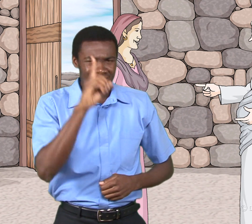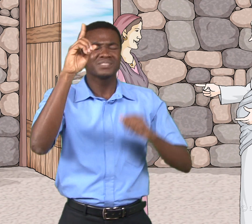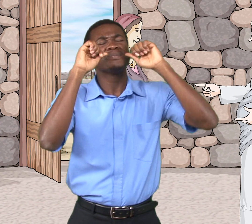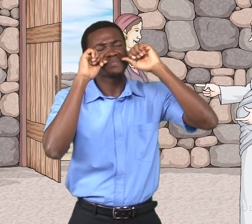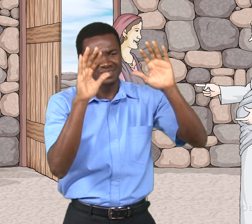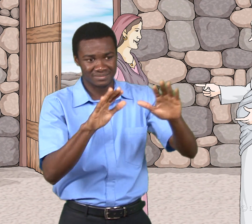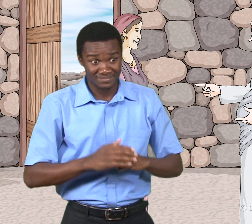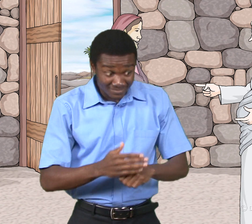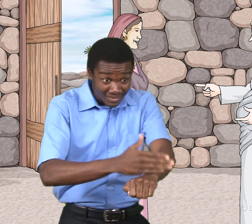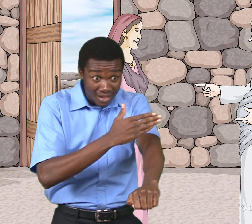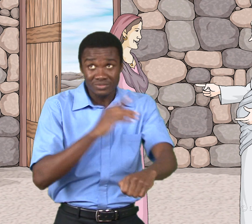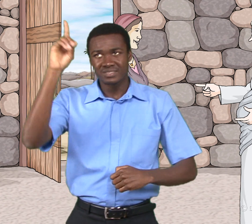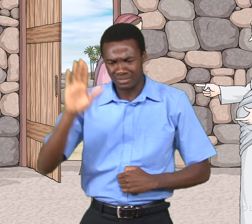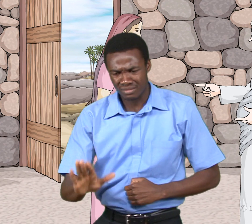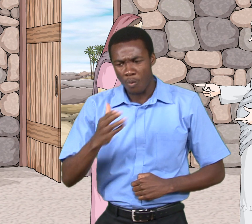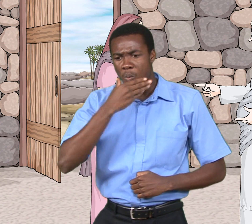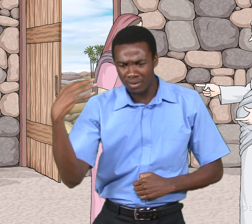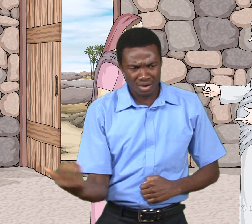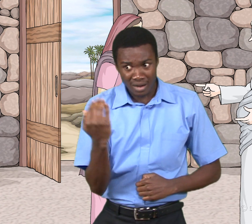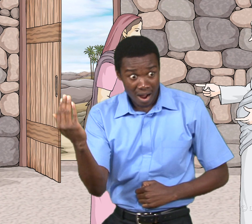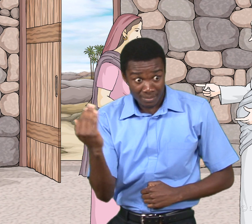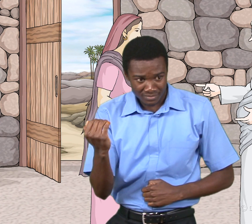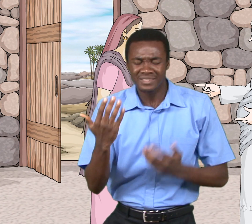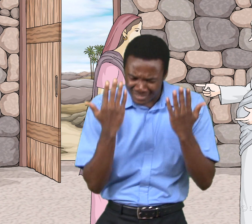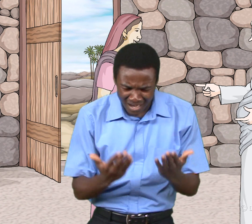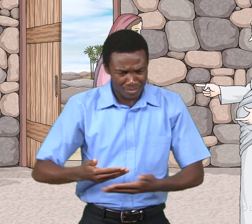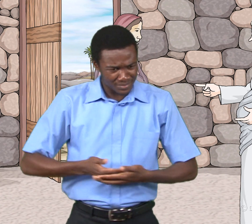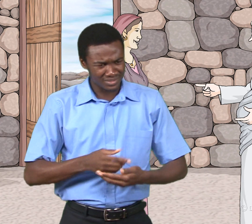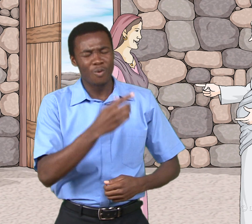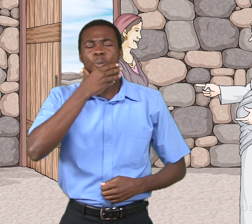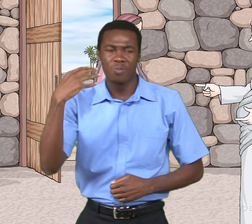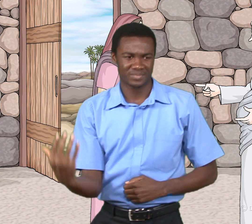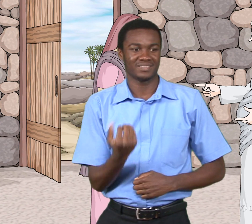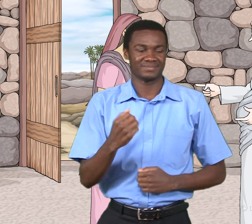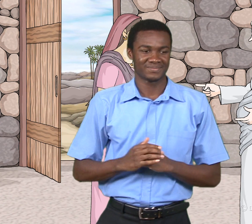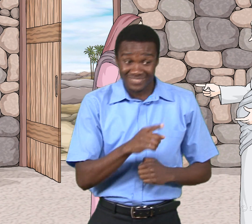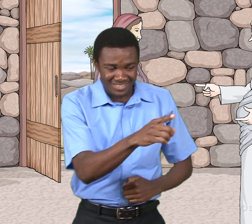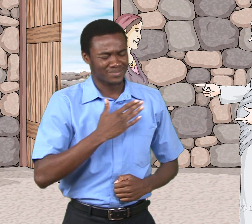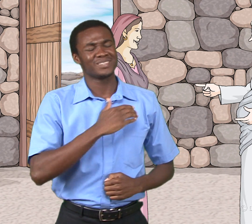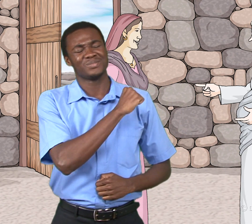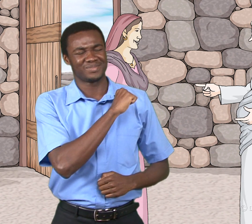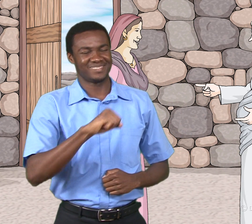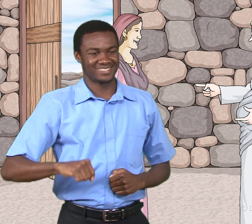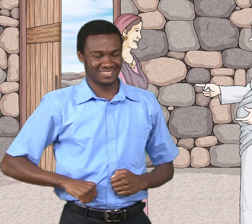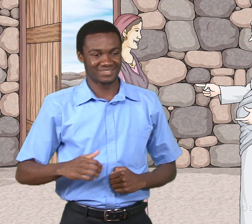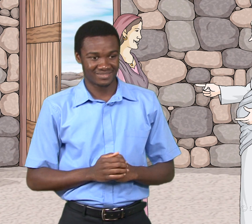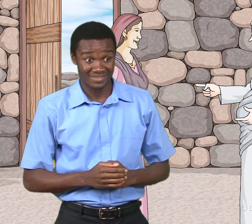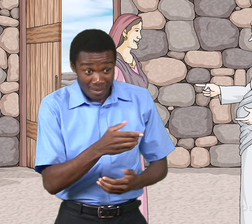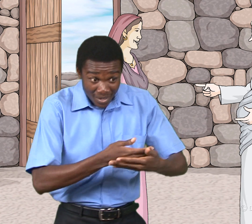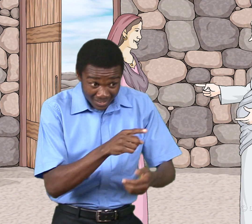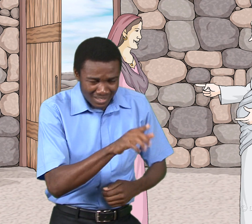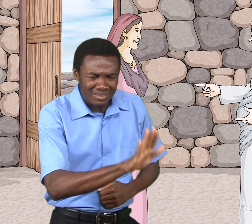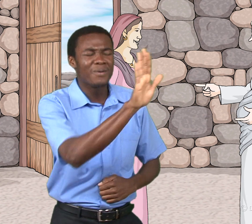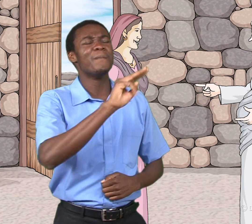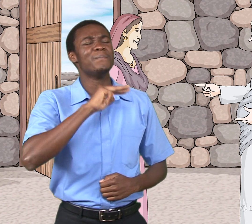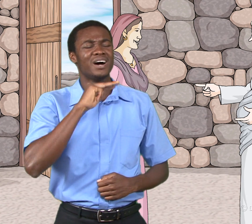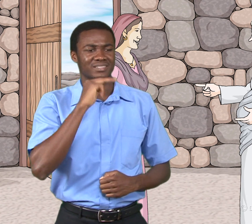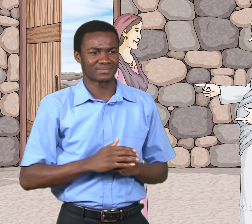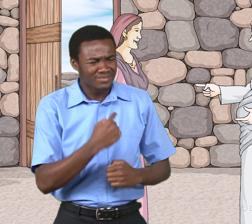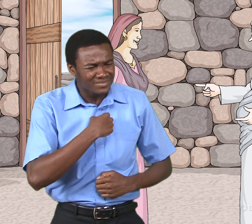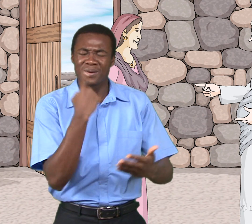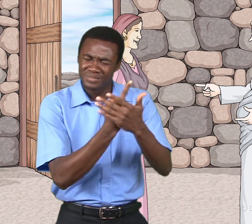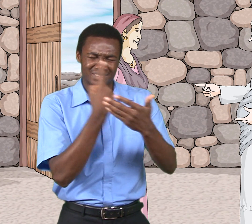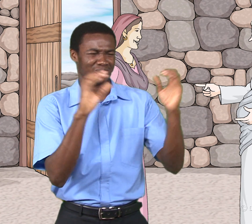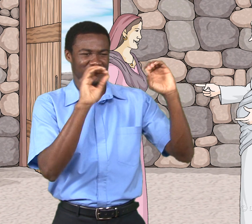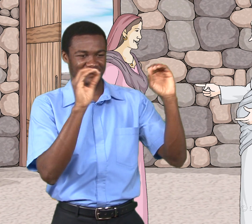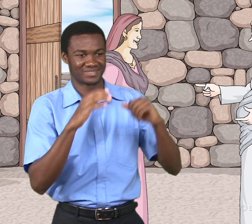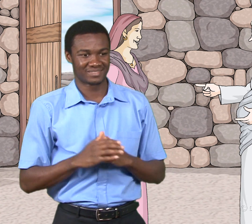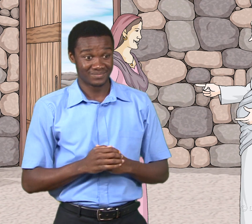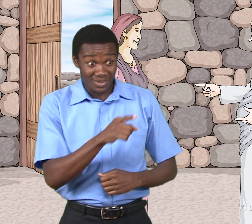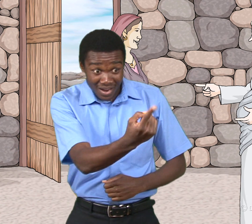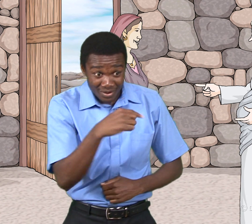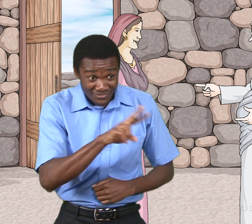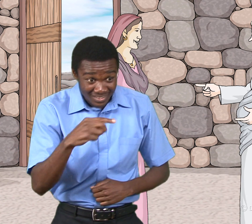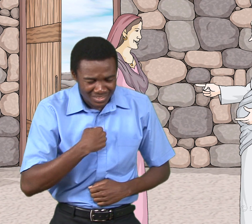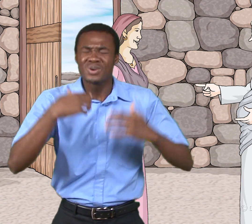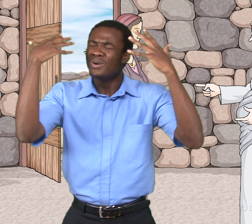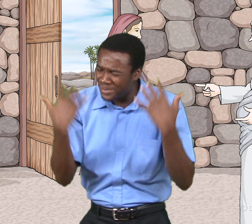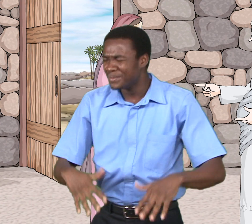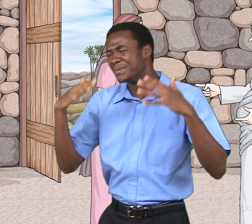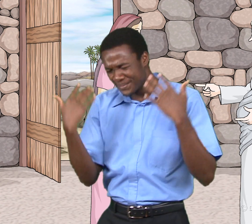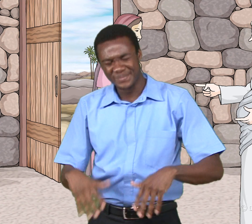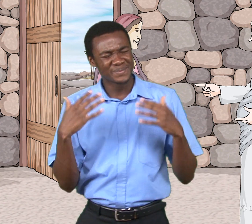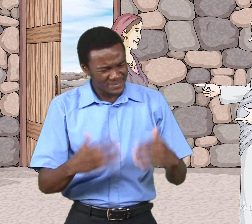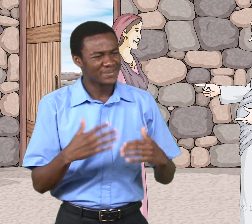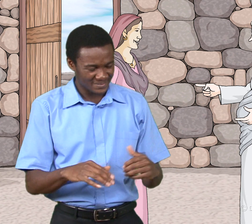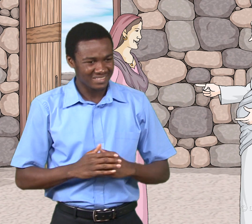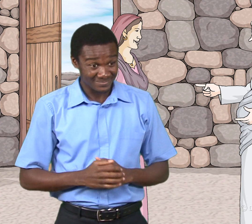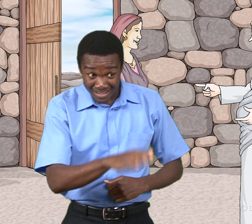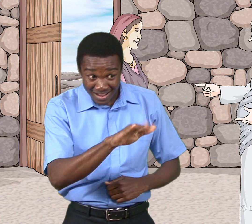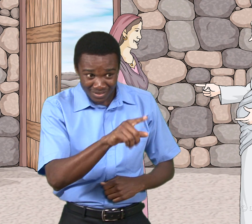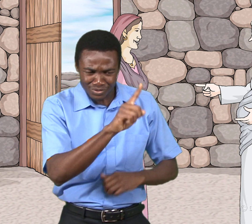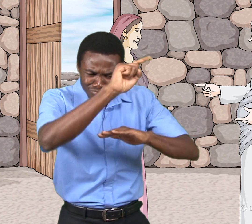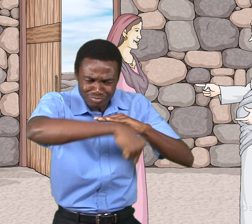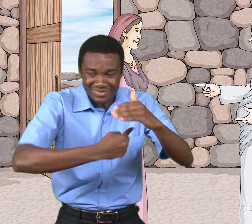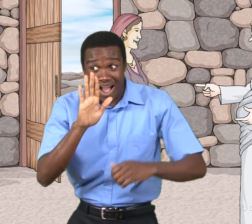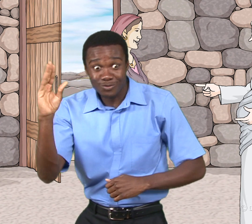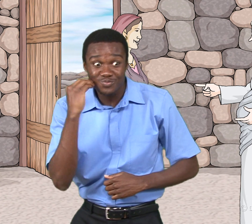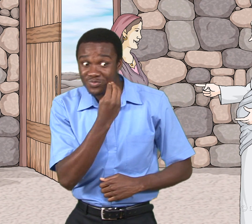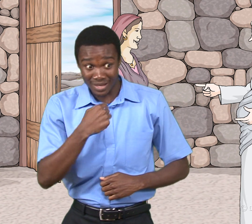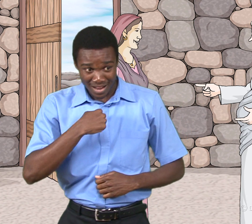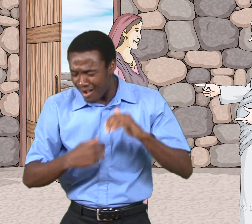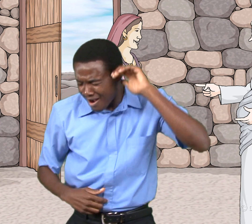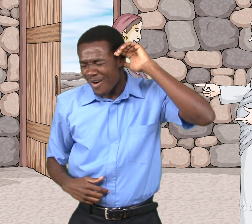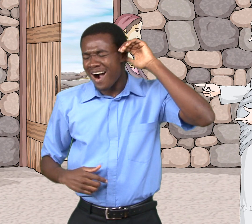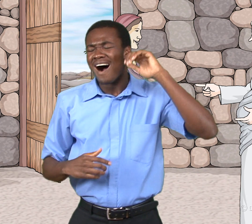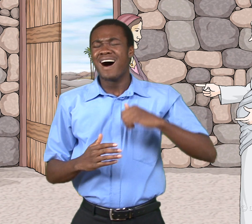Blessed is she who has believed that the Lord’s word to her will be fulfilled.” Then Mary said: “My soul magnifies the Lord, and my spirit rejoices in God my Savior! For He has looked with favor on the humble state of His servant. From now on all generations will call me blessed.